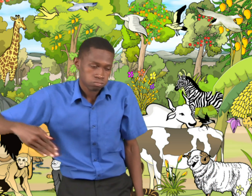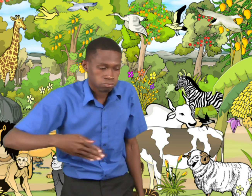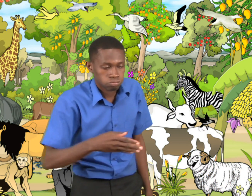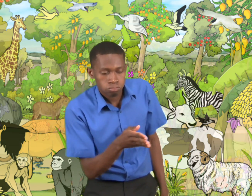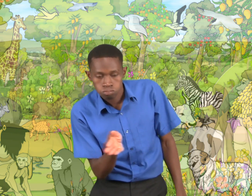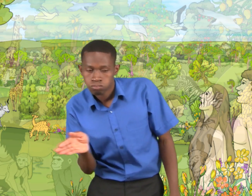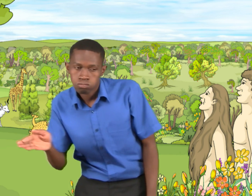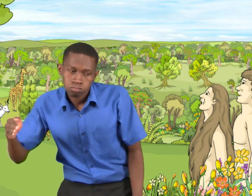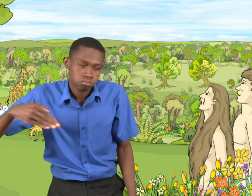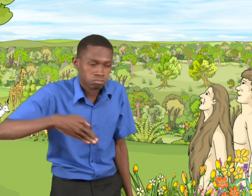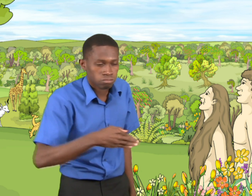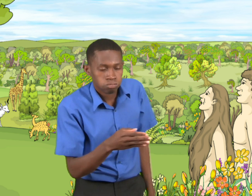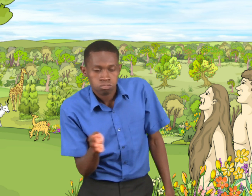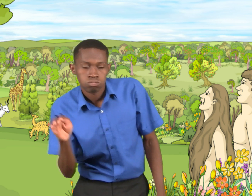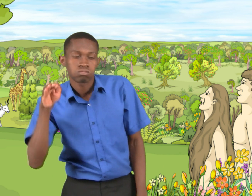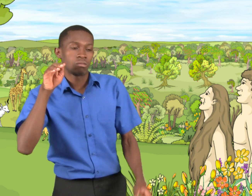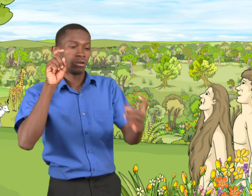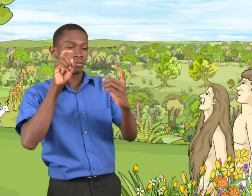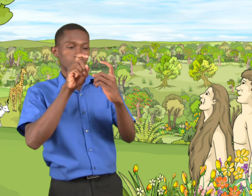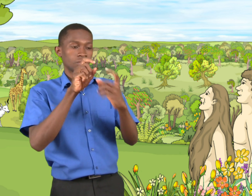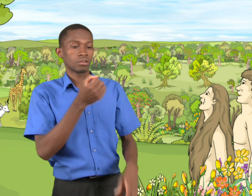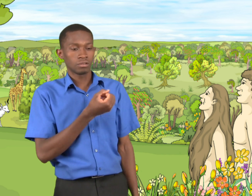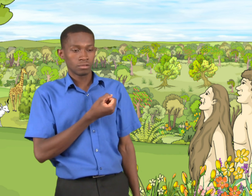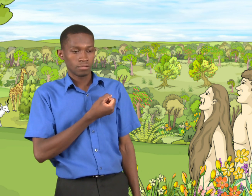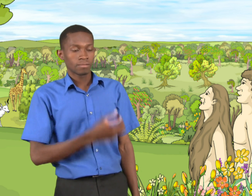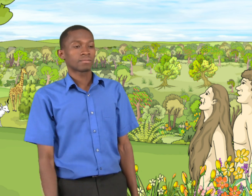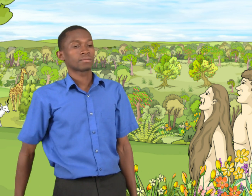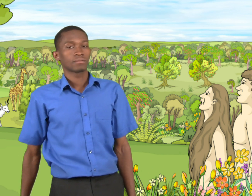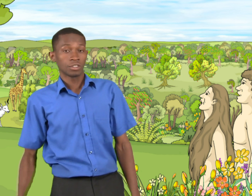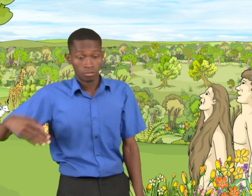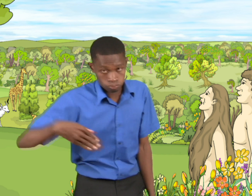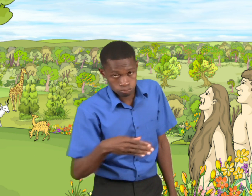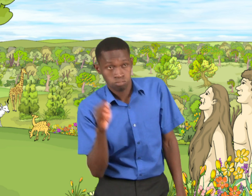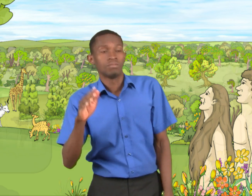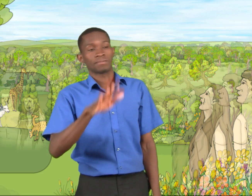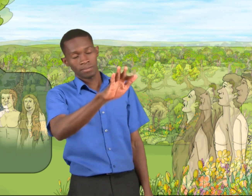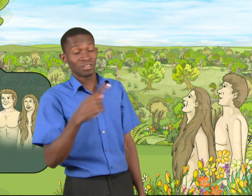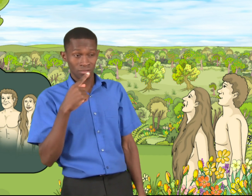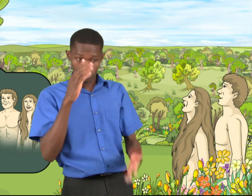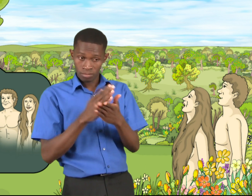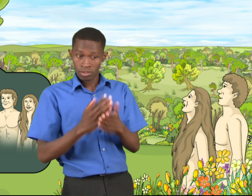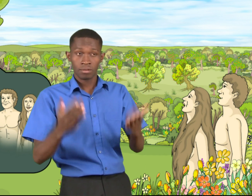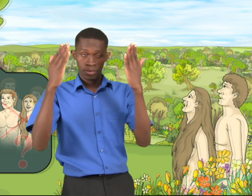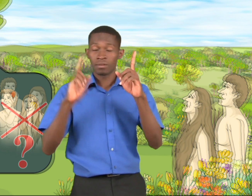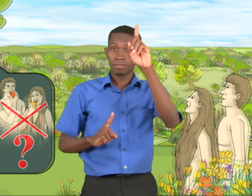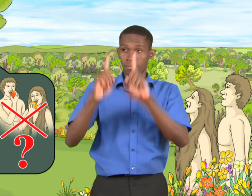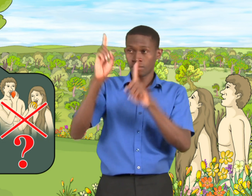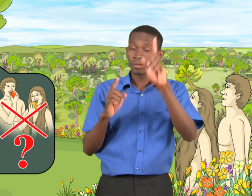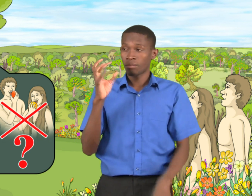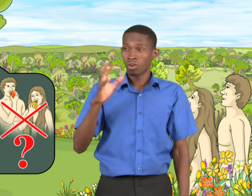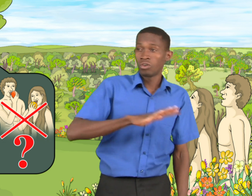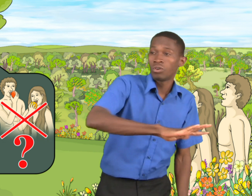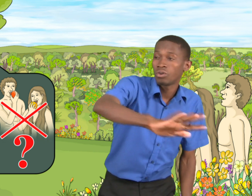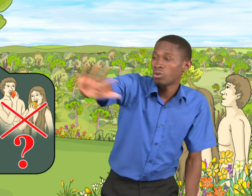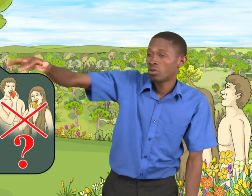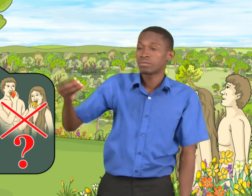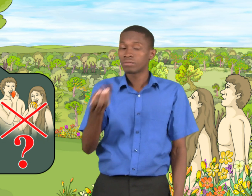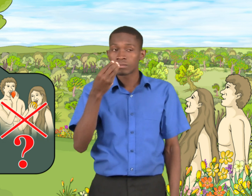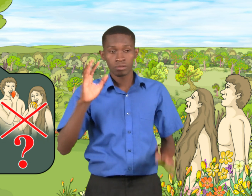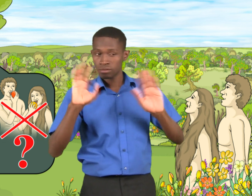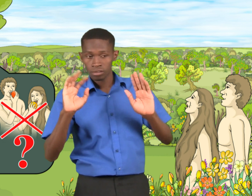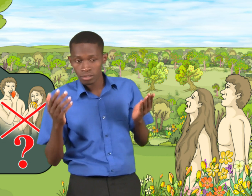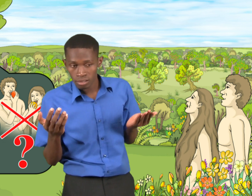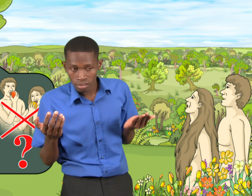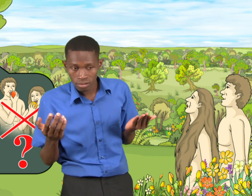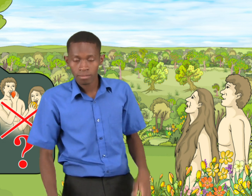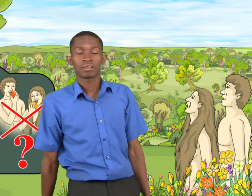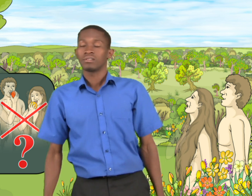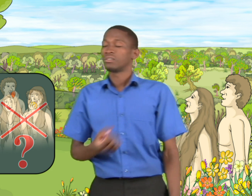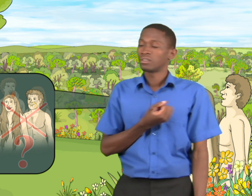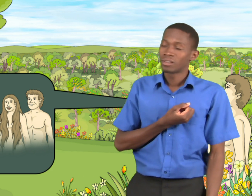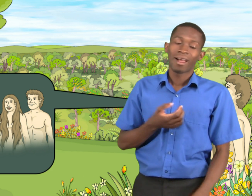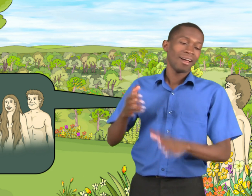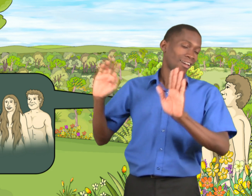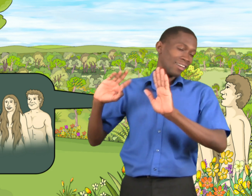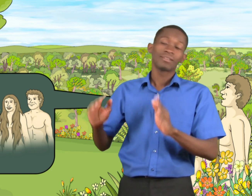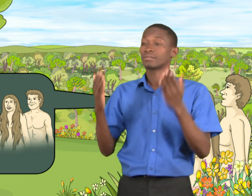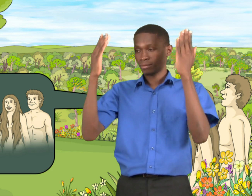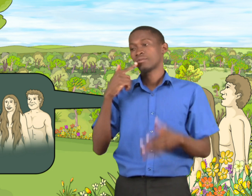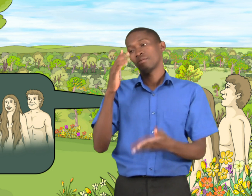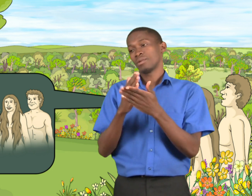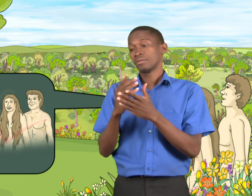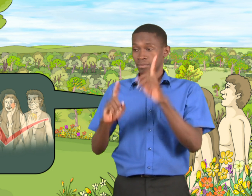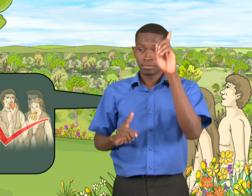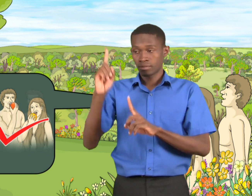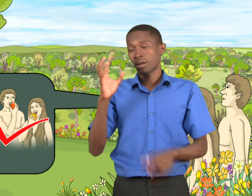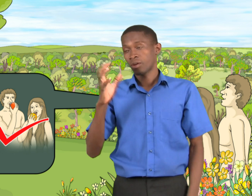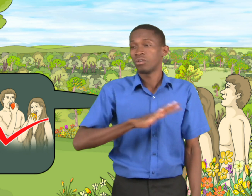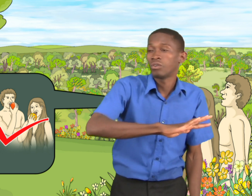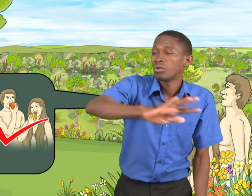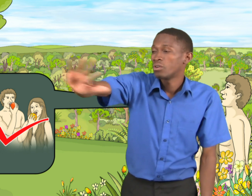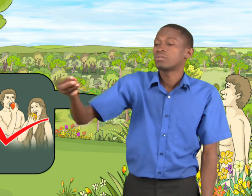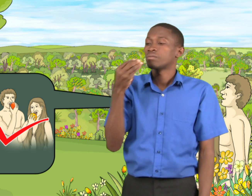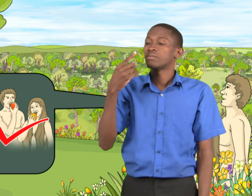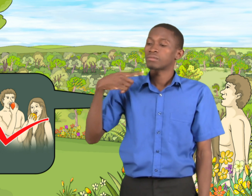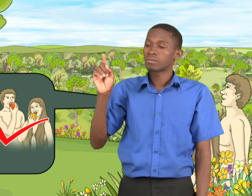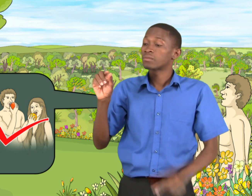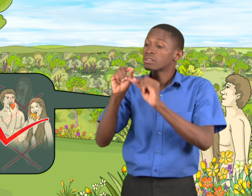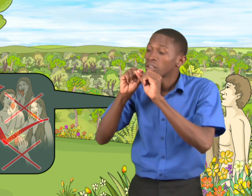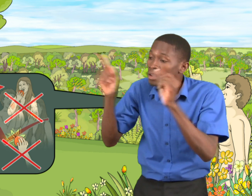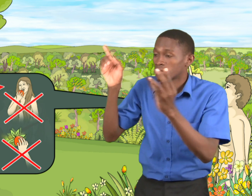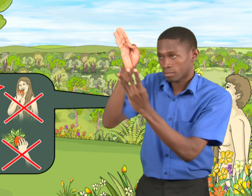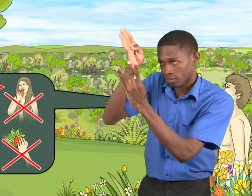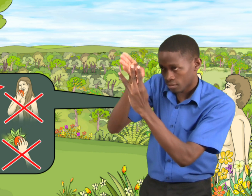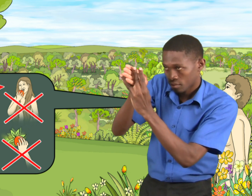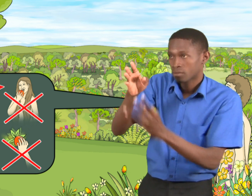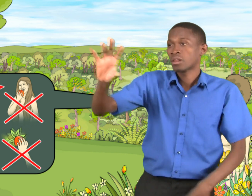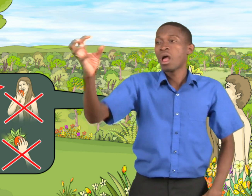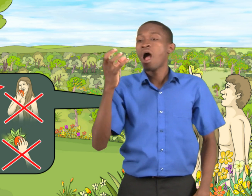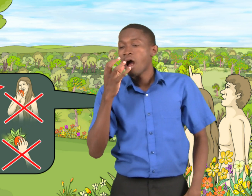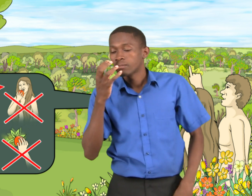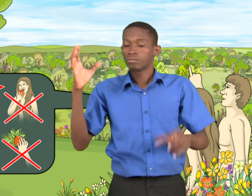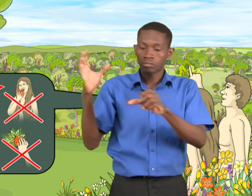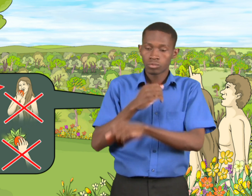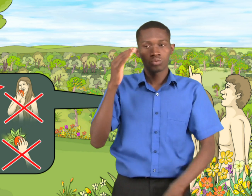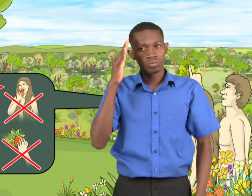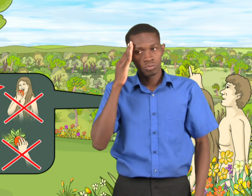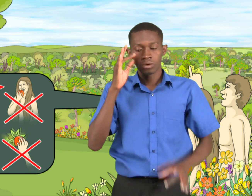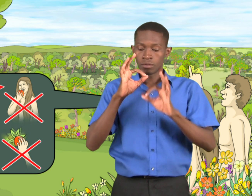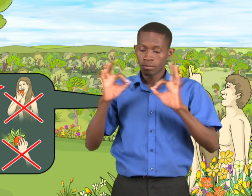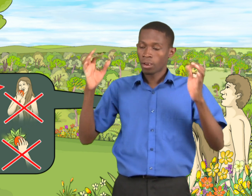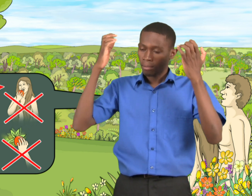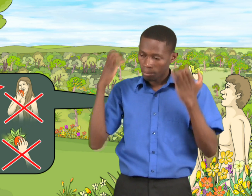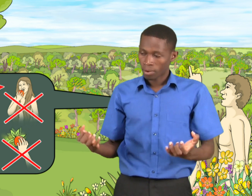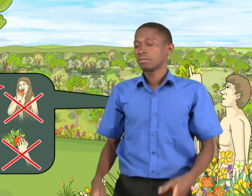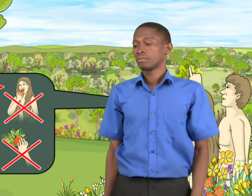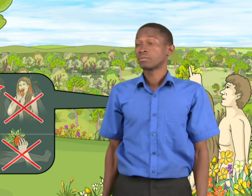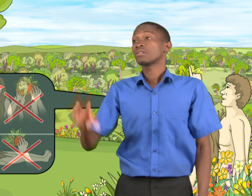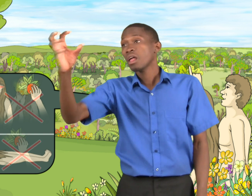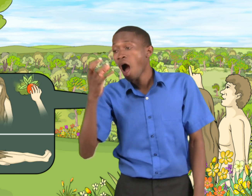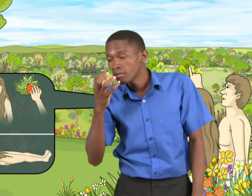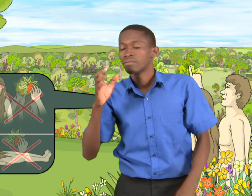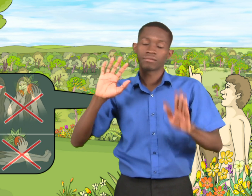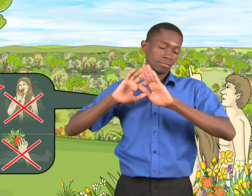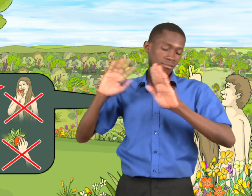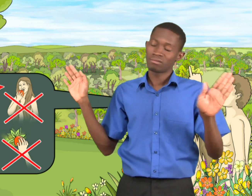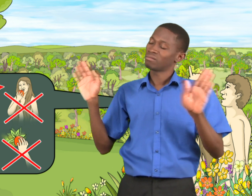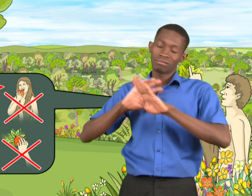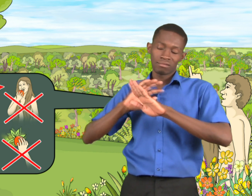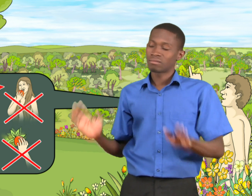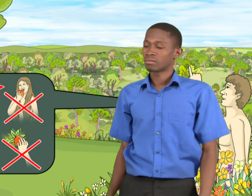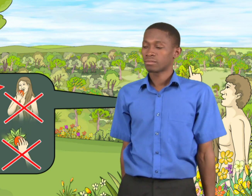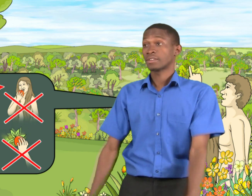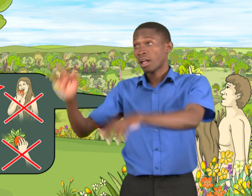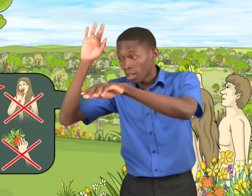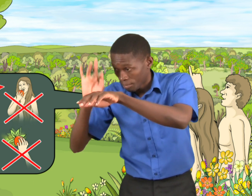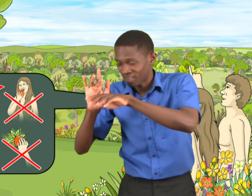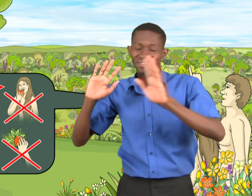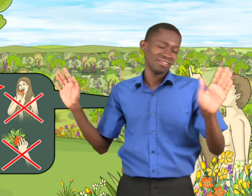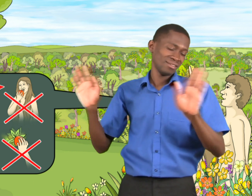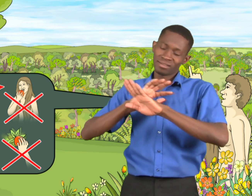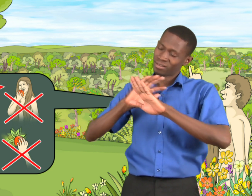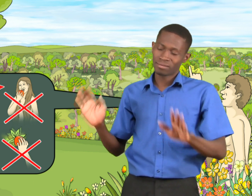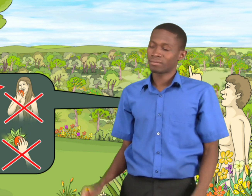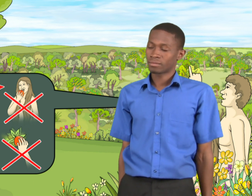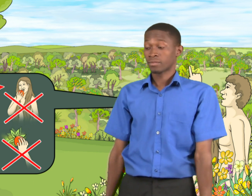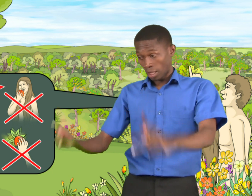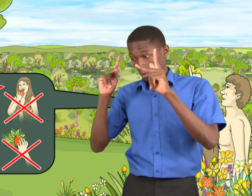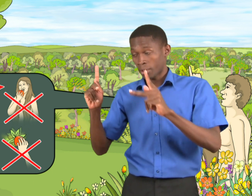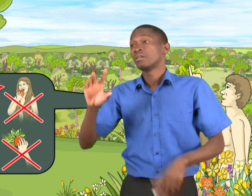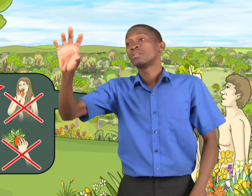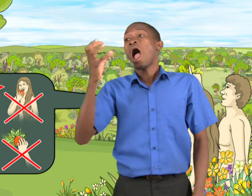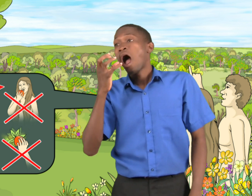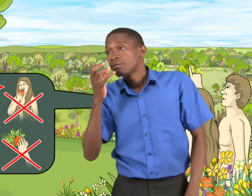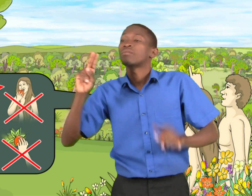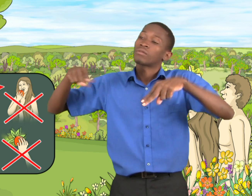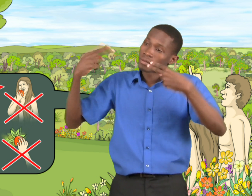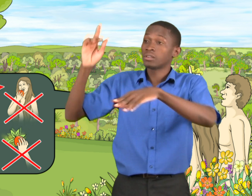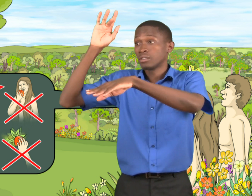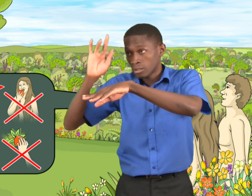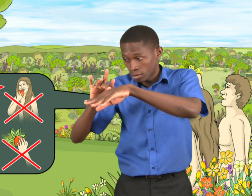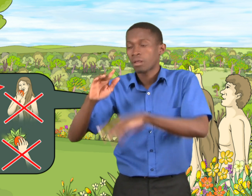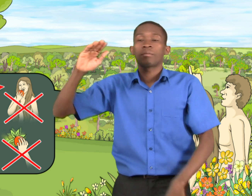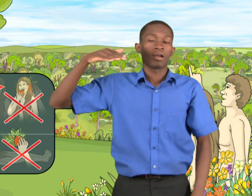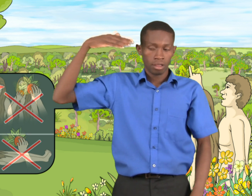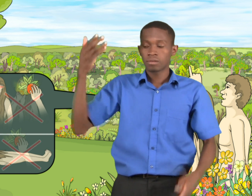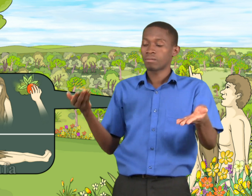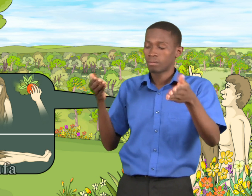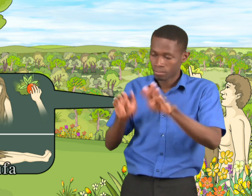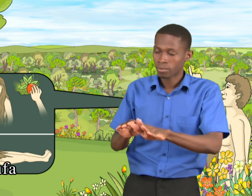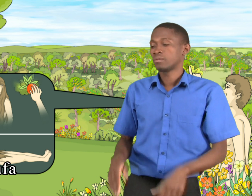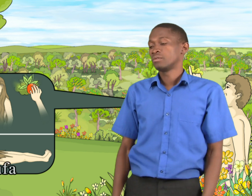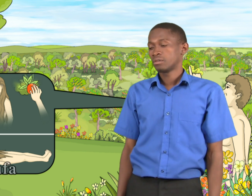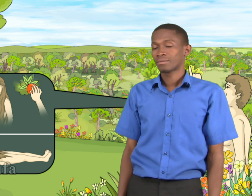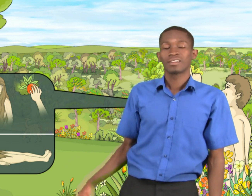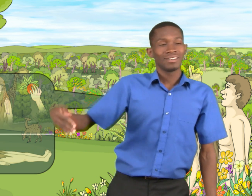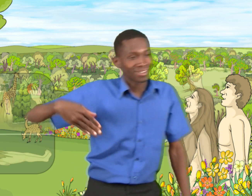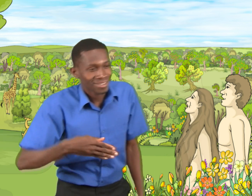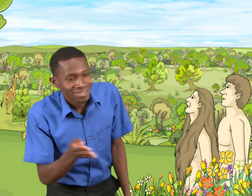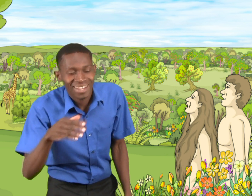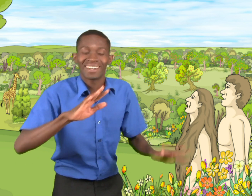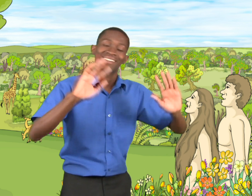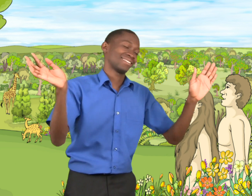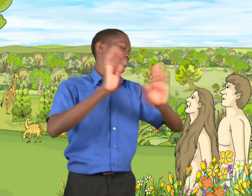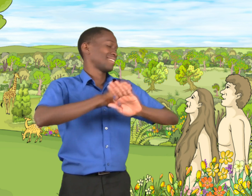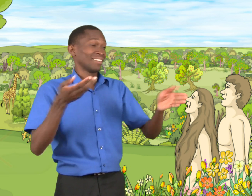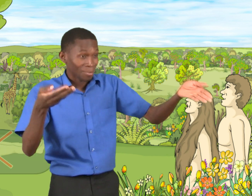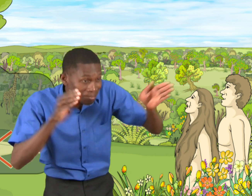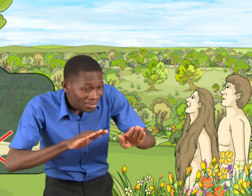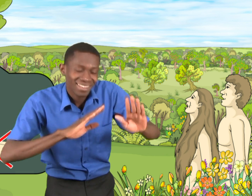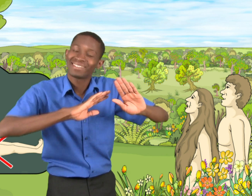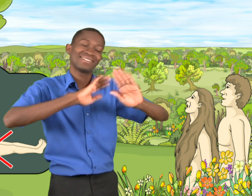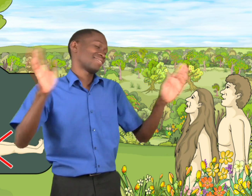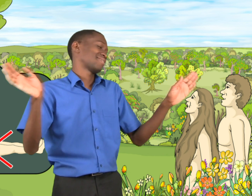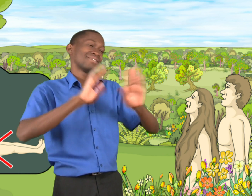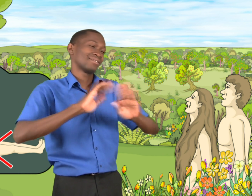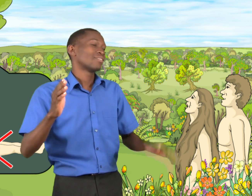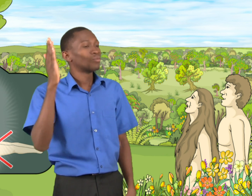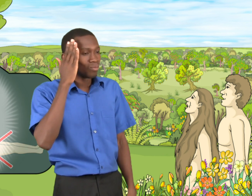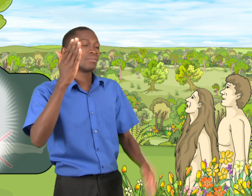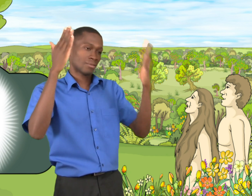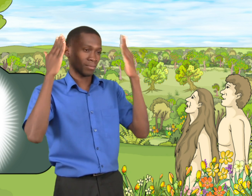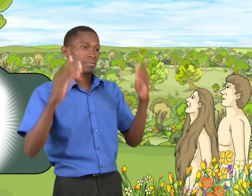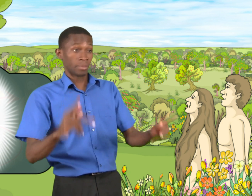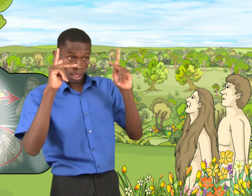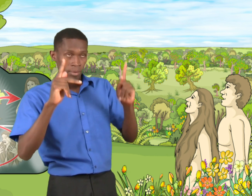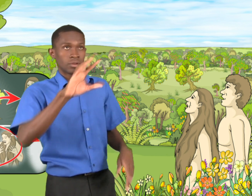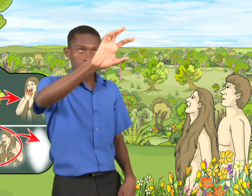And he said to the woman, “Did God really say, ‘You must not eat from any tree in the garden?’” The woman answered the serpent, “We may eat the fruit of the trees of the garden, but about the fruit of the tree in the middle of the garden, God has said, ‘You must not eat of it or touch it, or you will die.’” “You will not surely die,” the serpent told her.